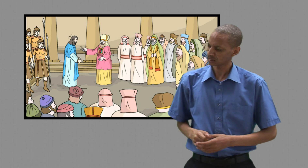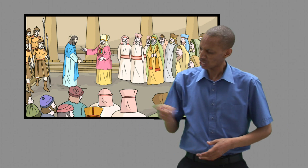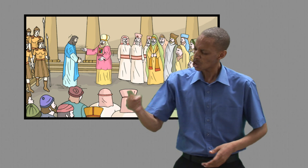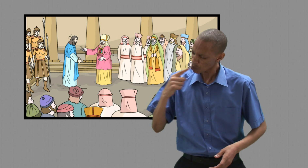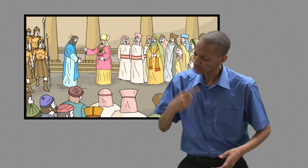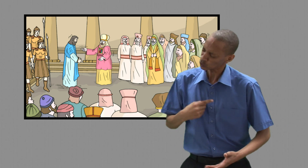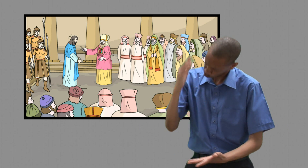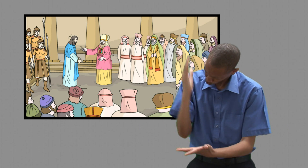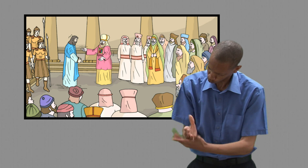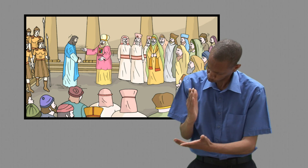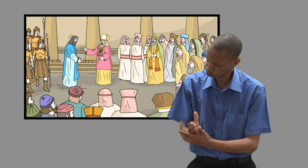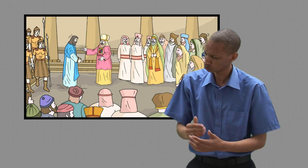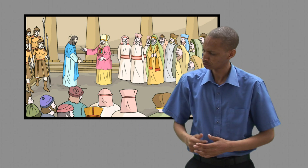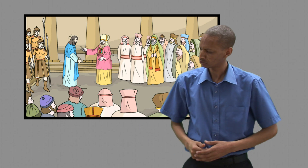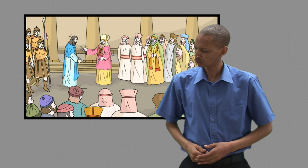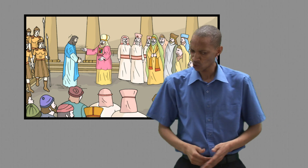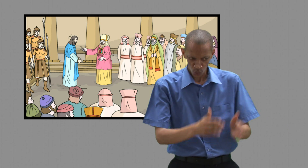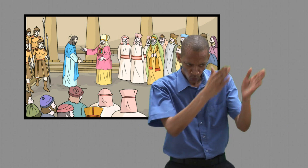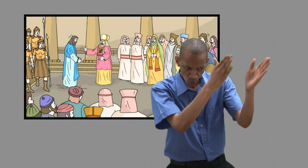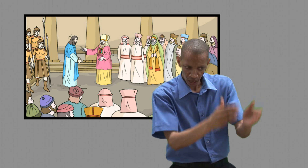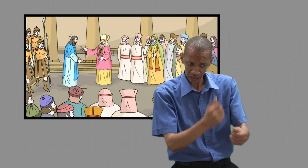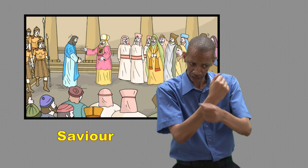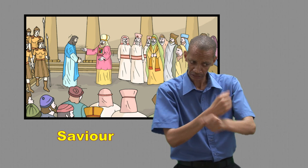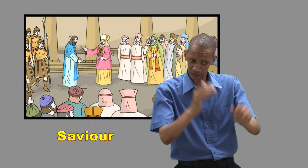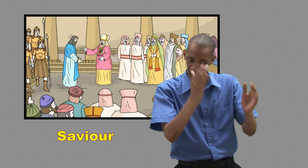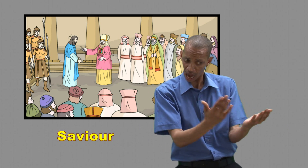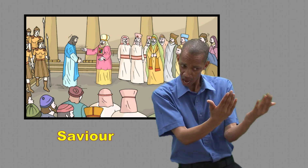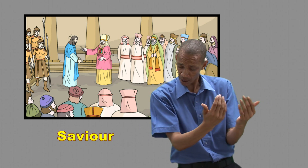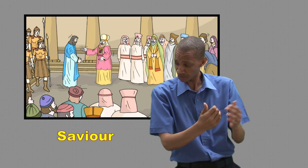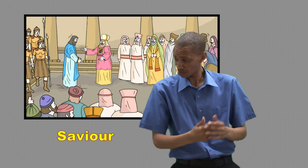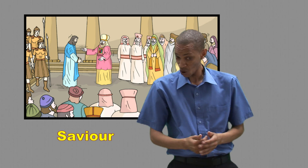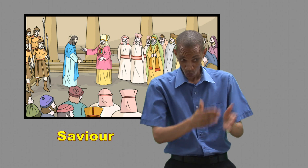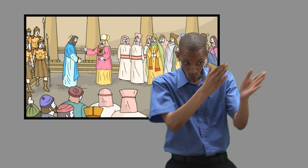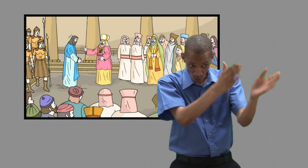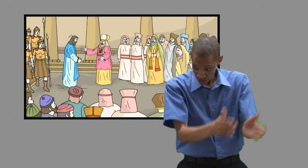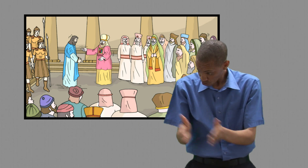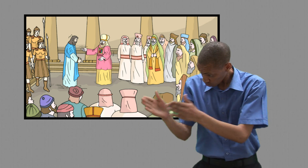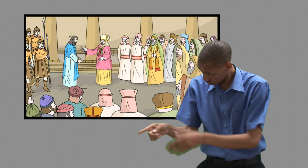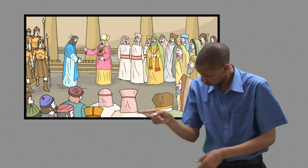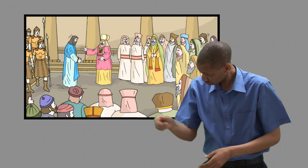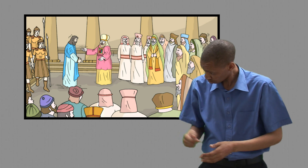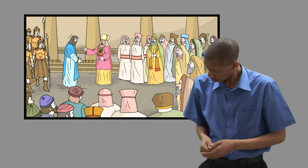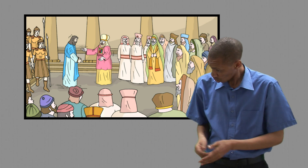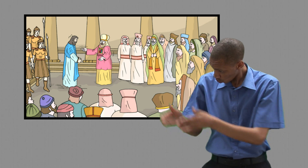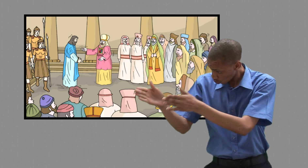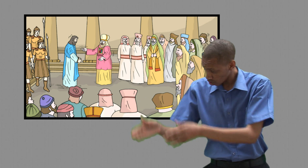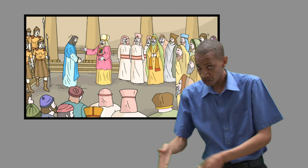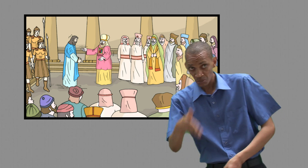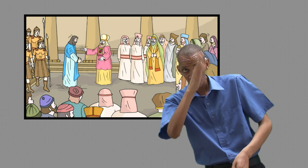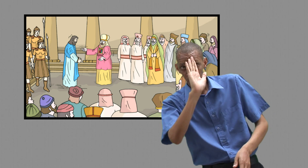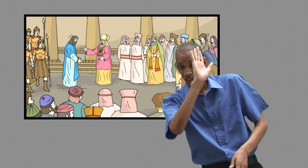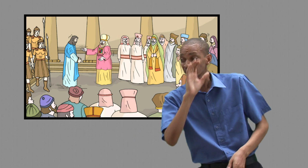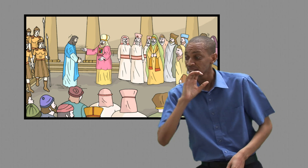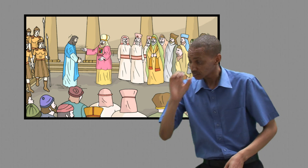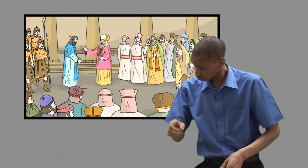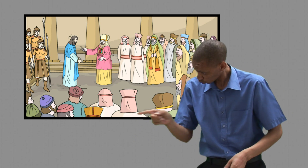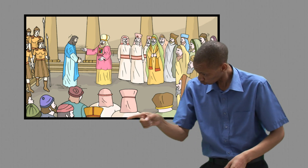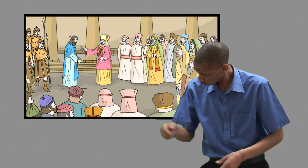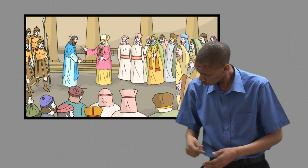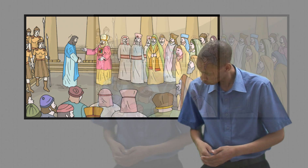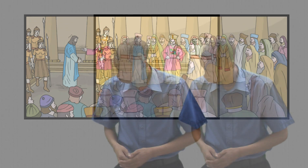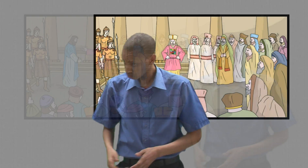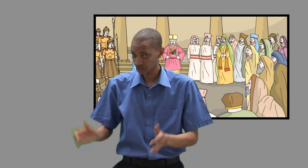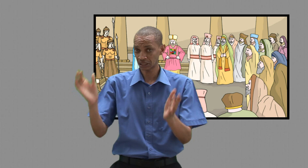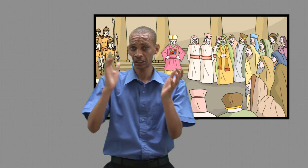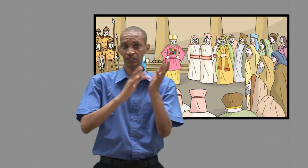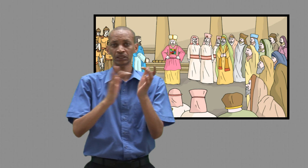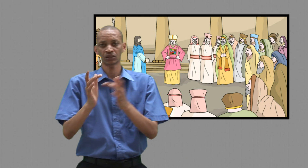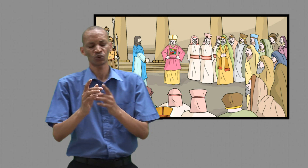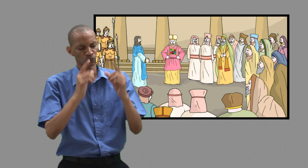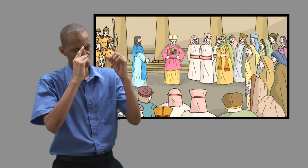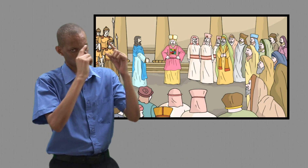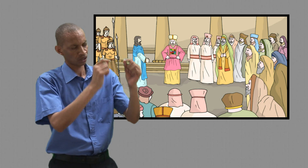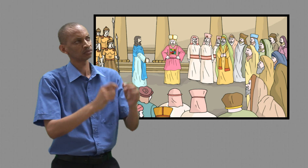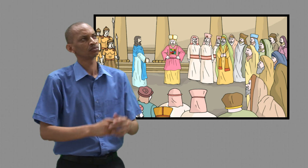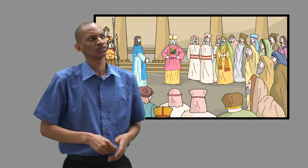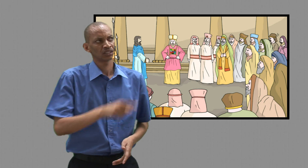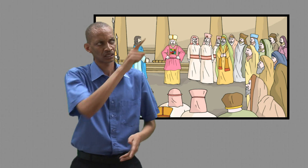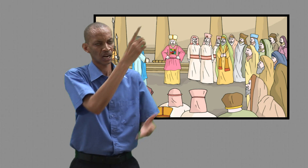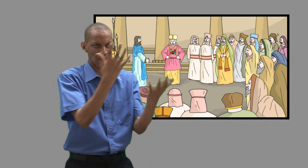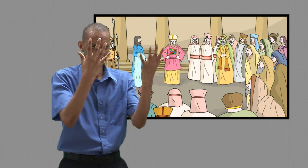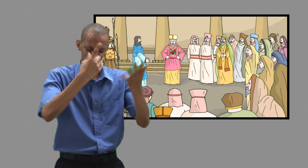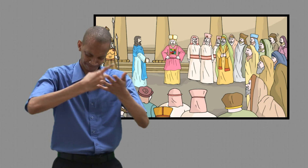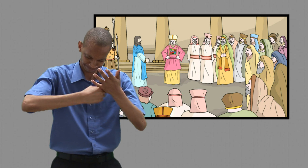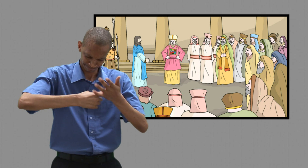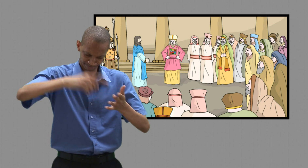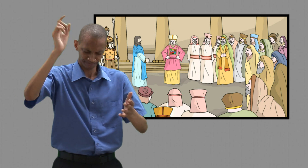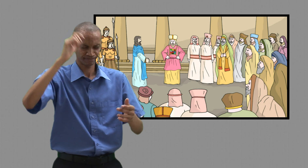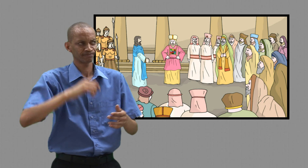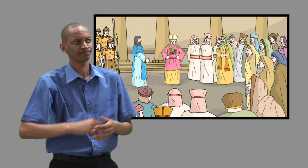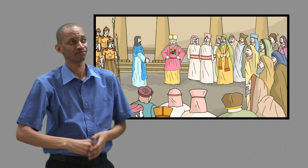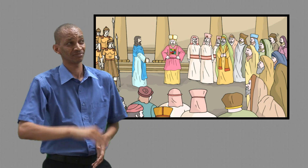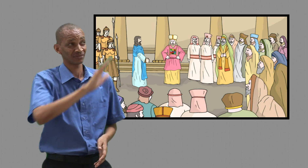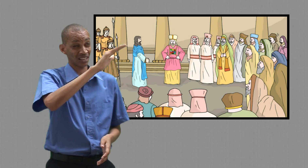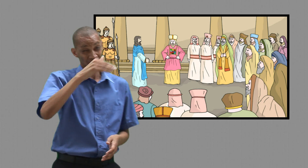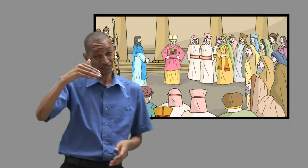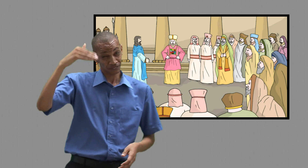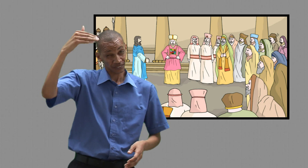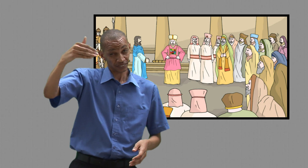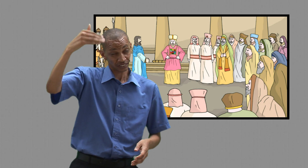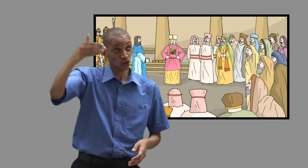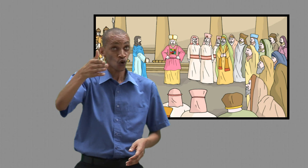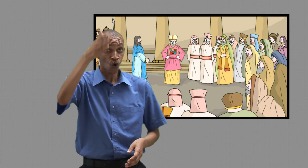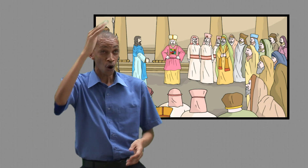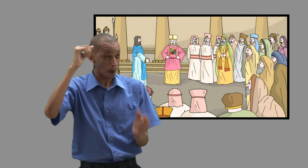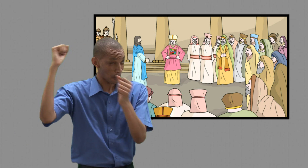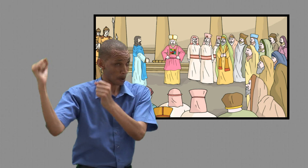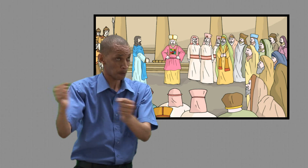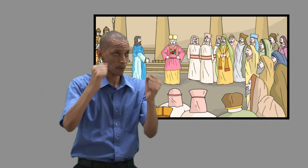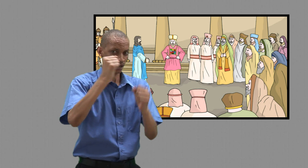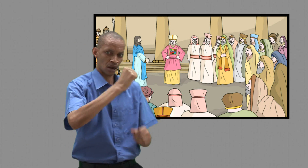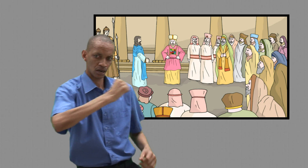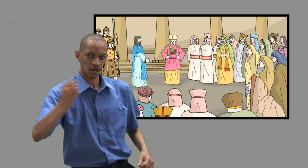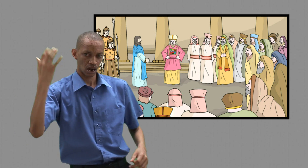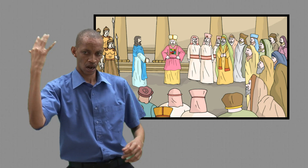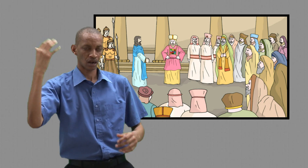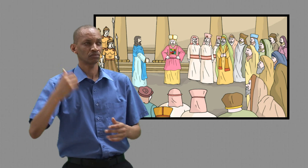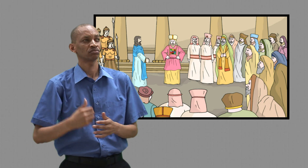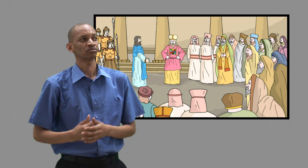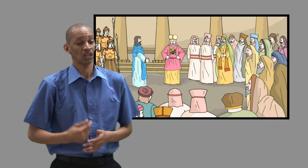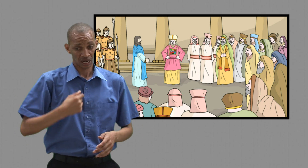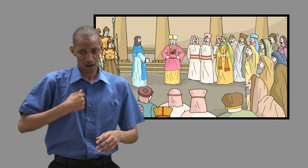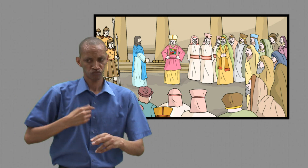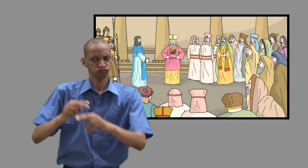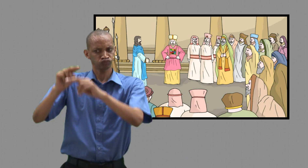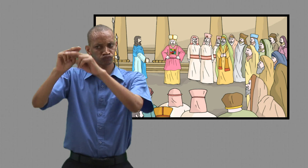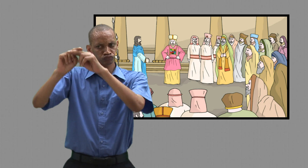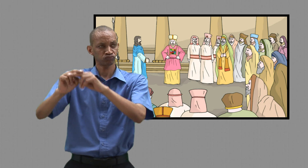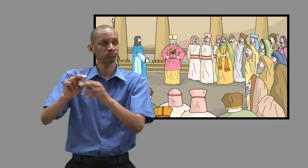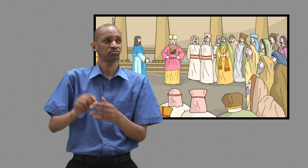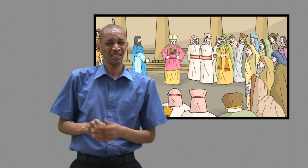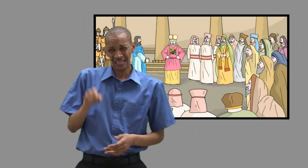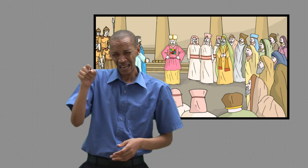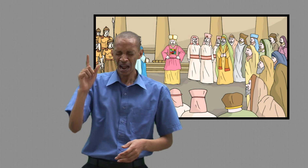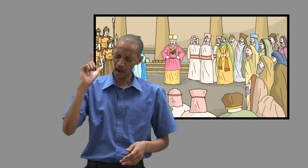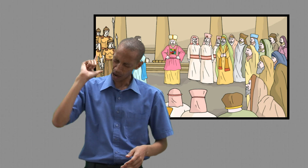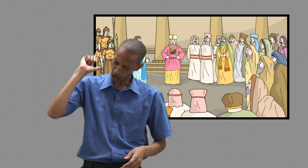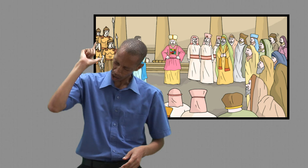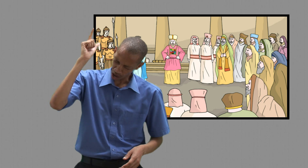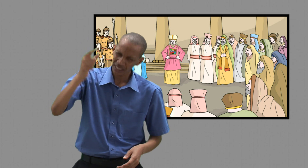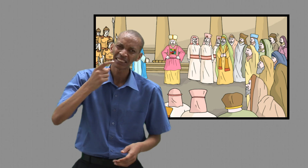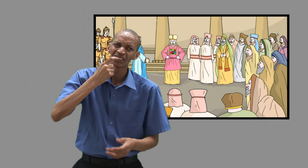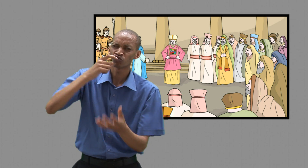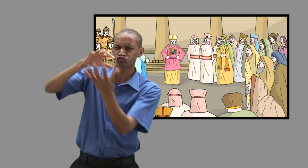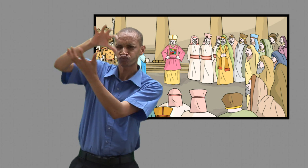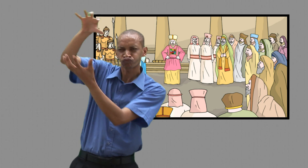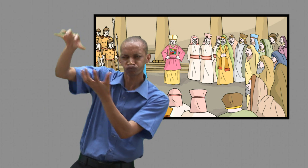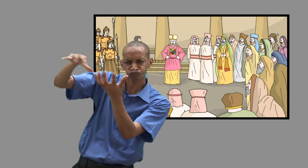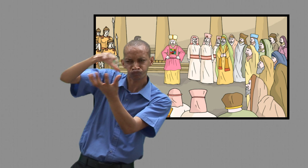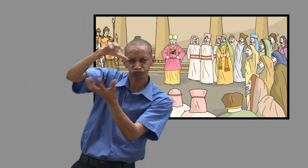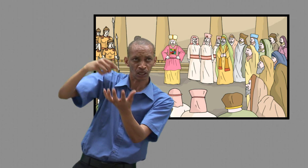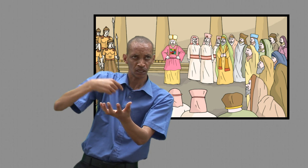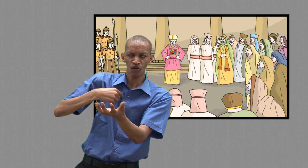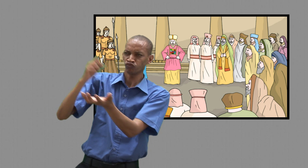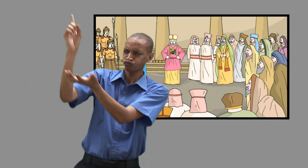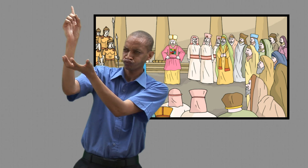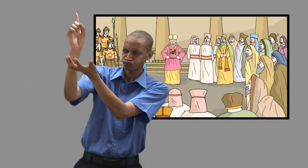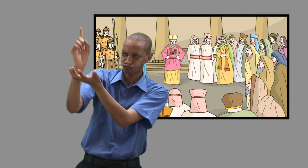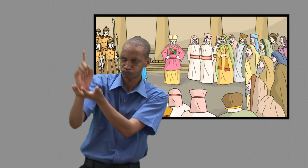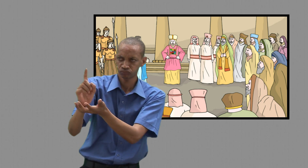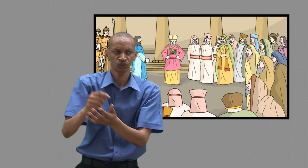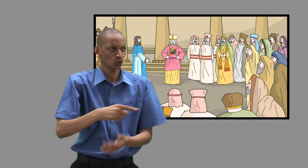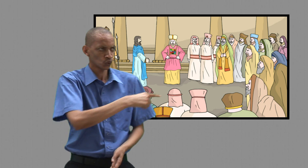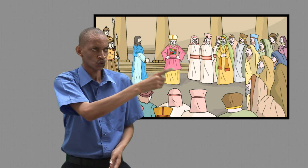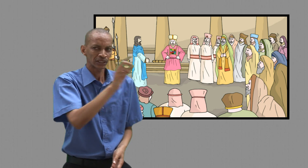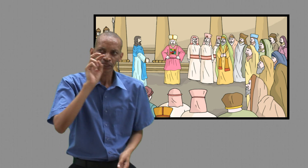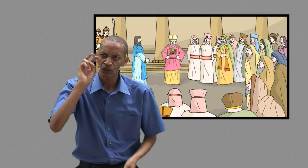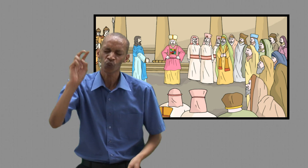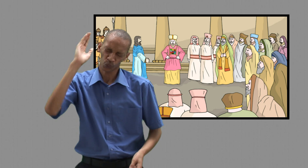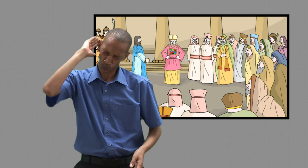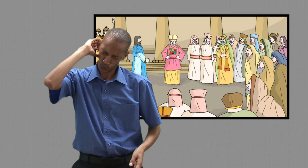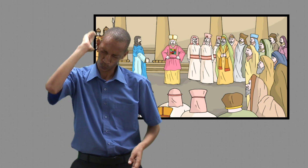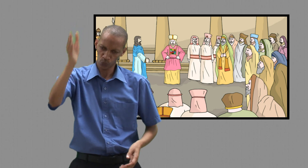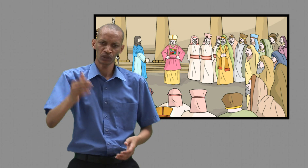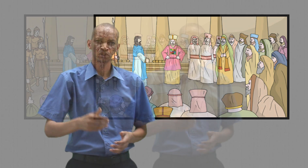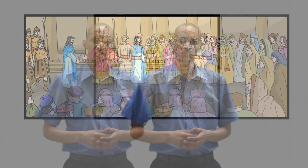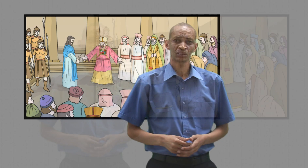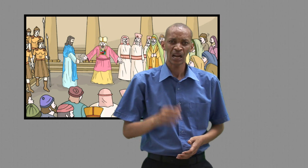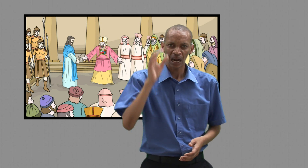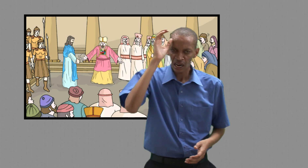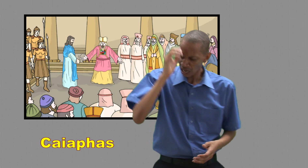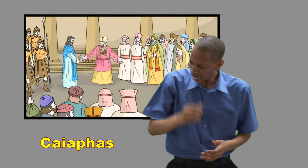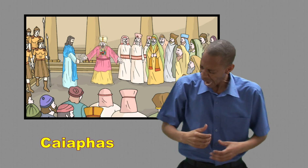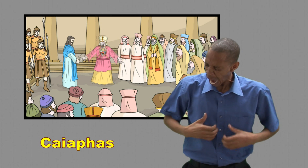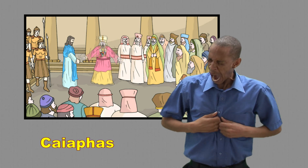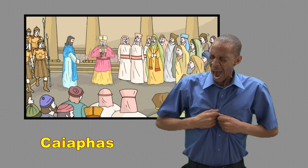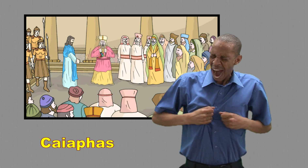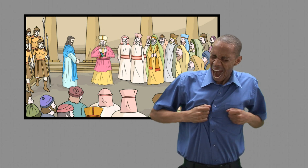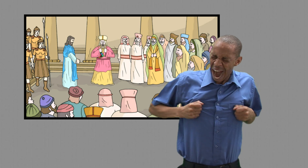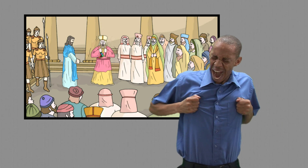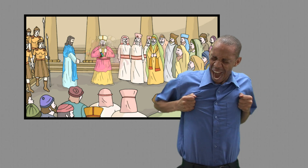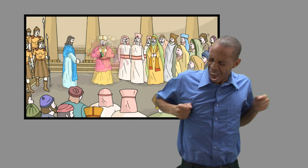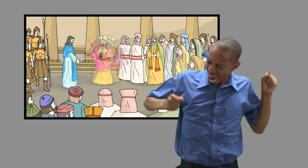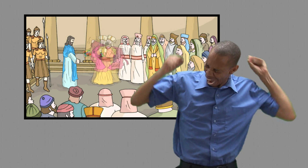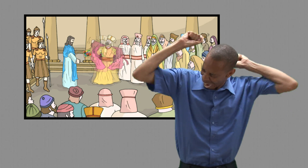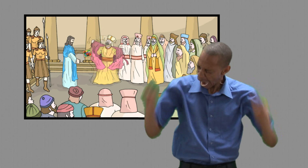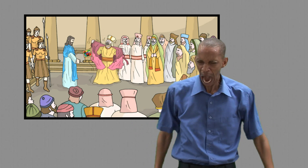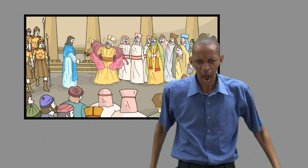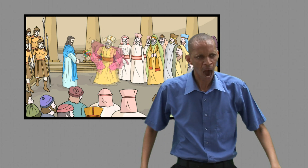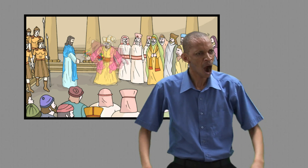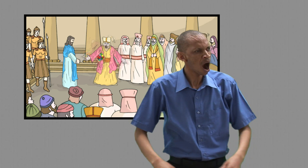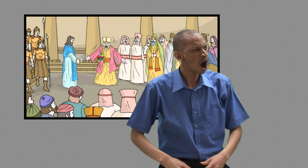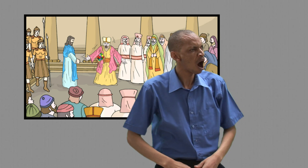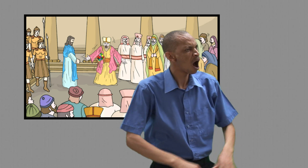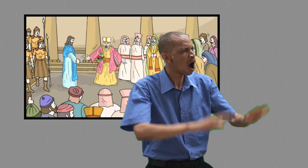“You have said it yourself,” Jesus answered. “But I say to all of you, from now on you will see the Son of Man sitting at the right hand of Power and coming on the clouds of heaven.”